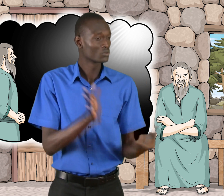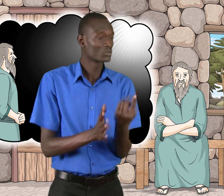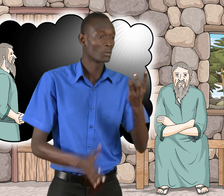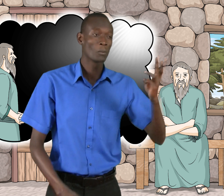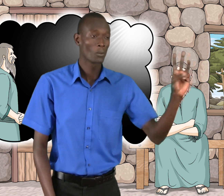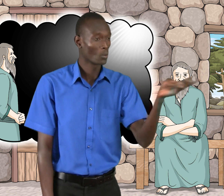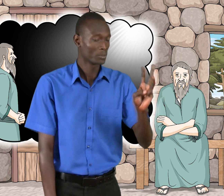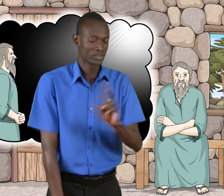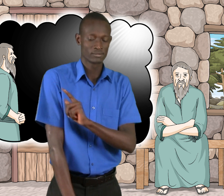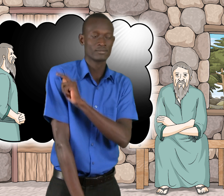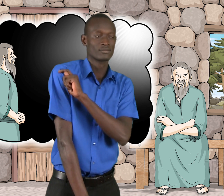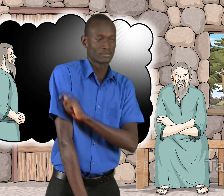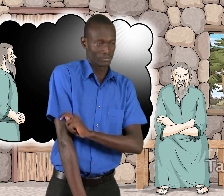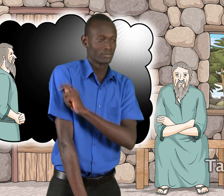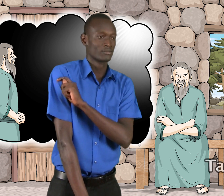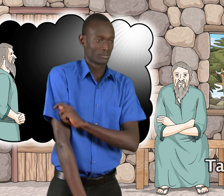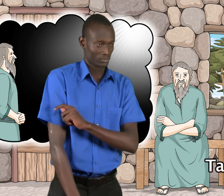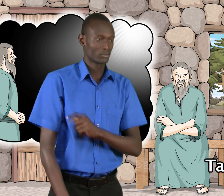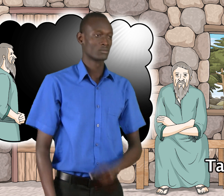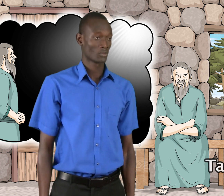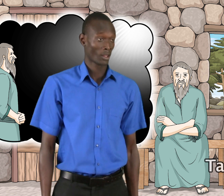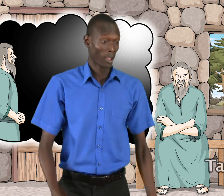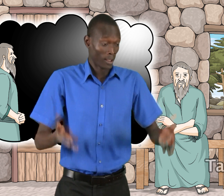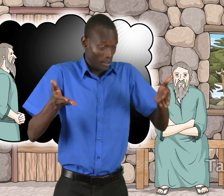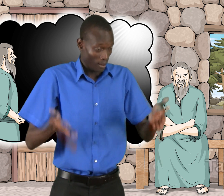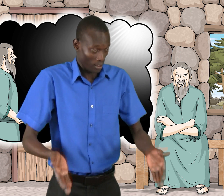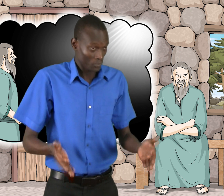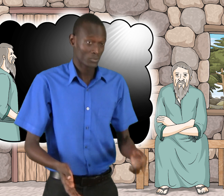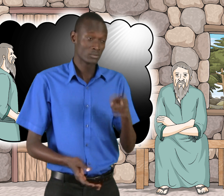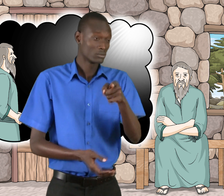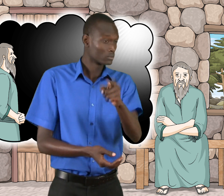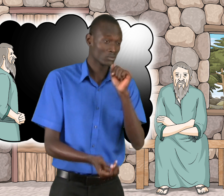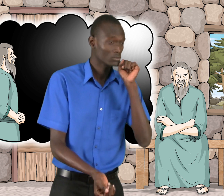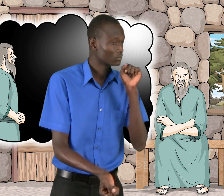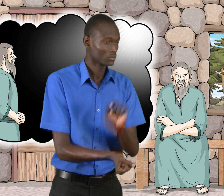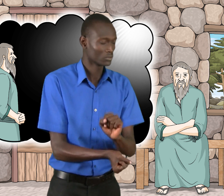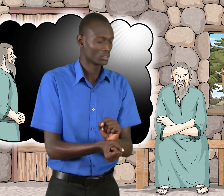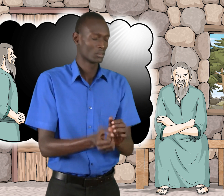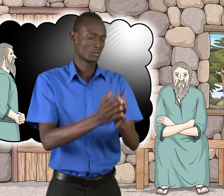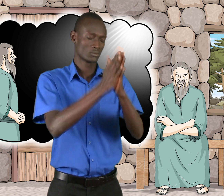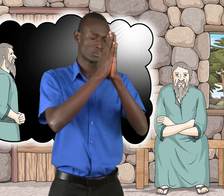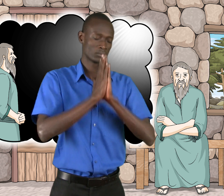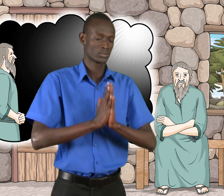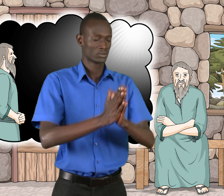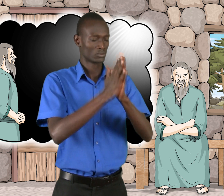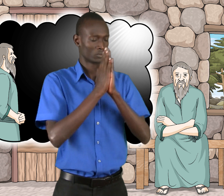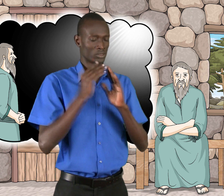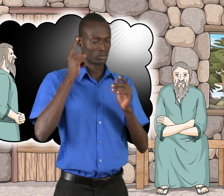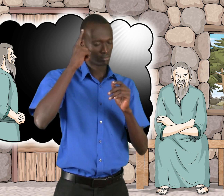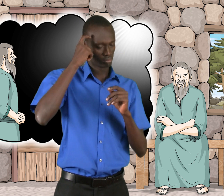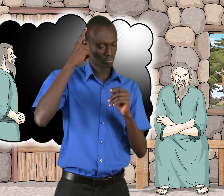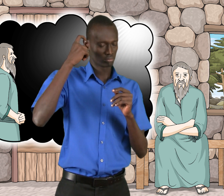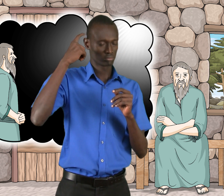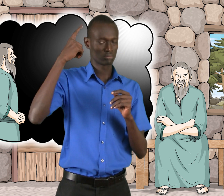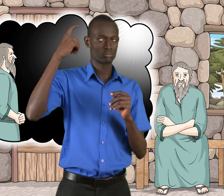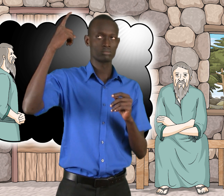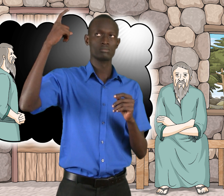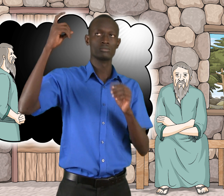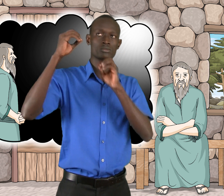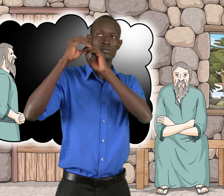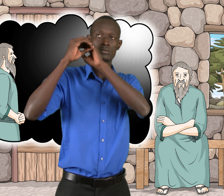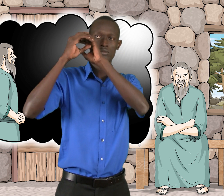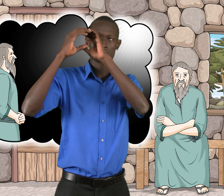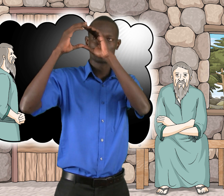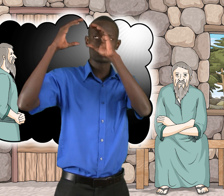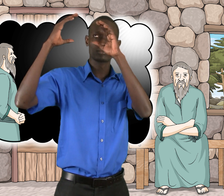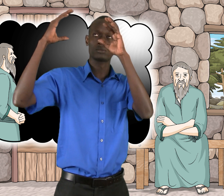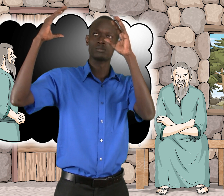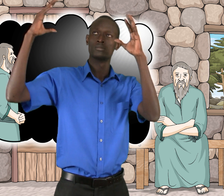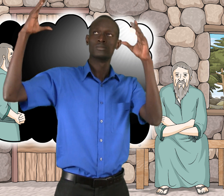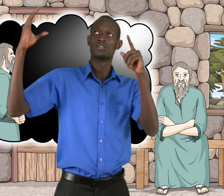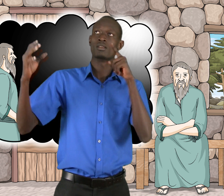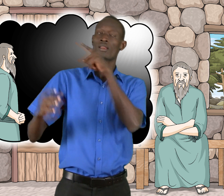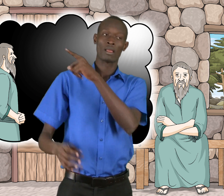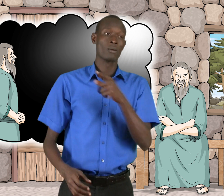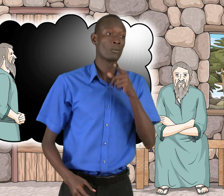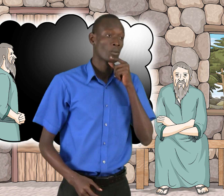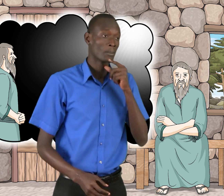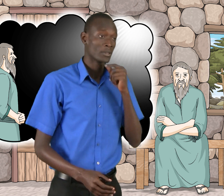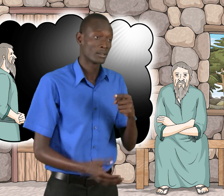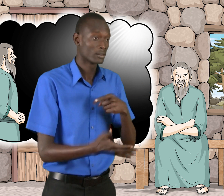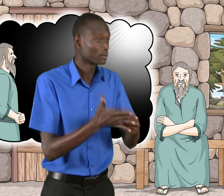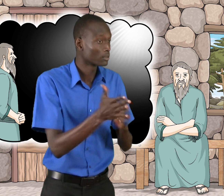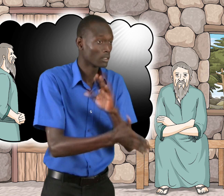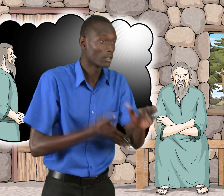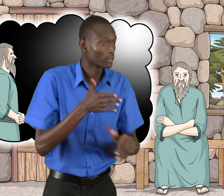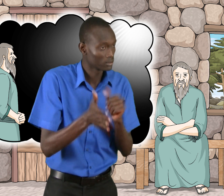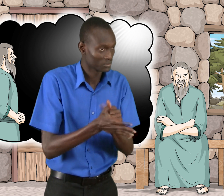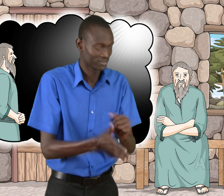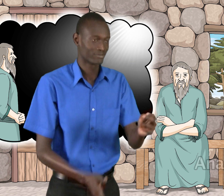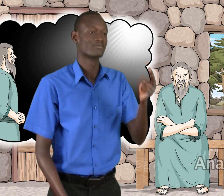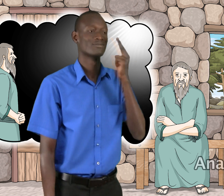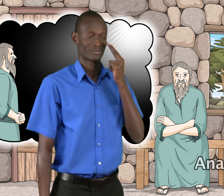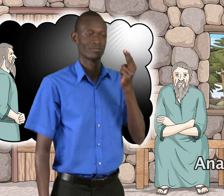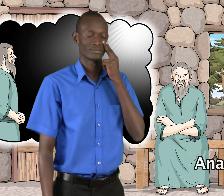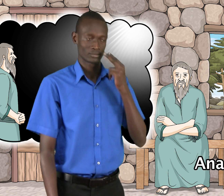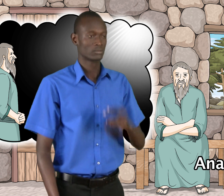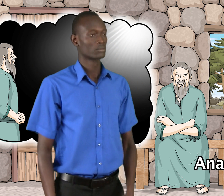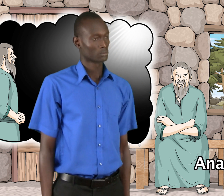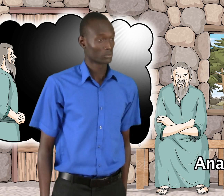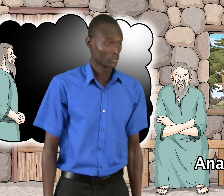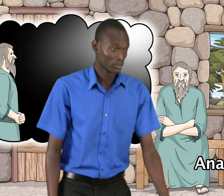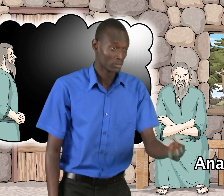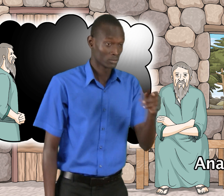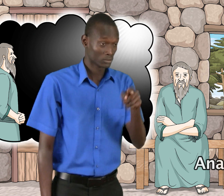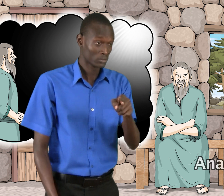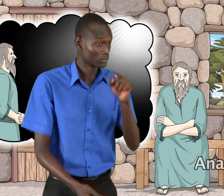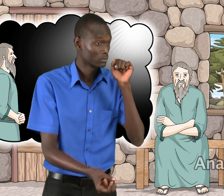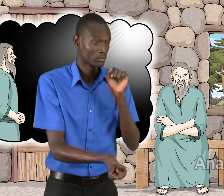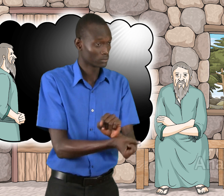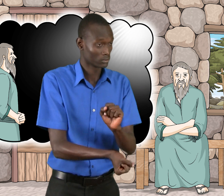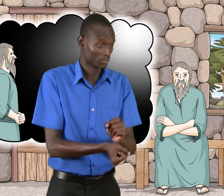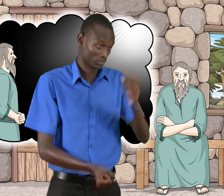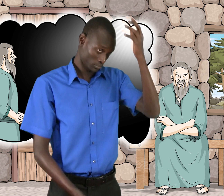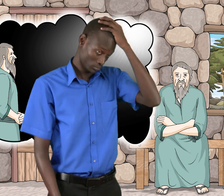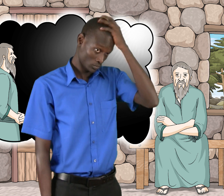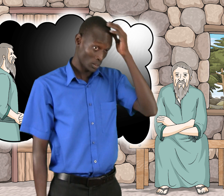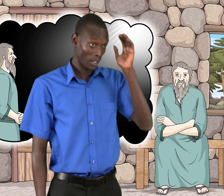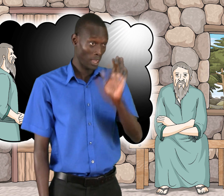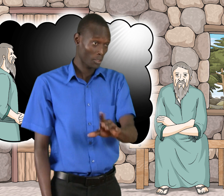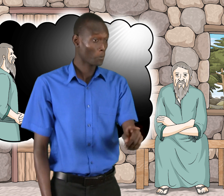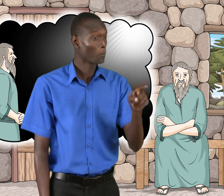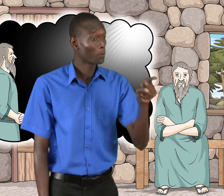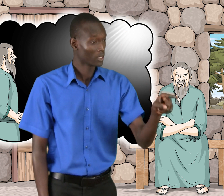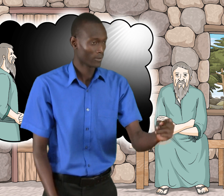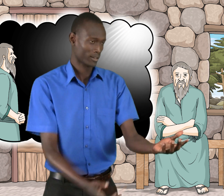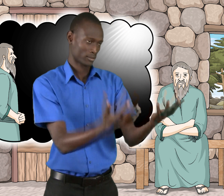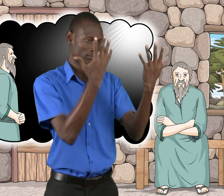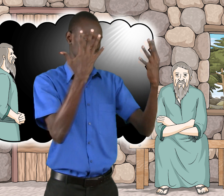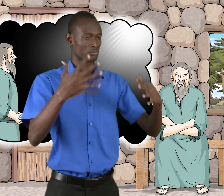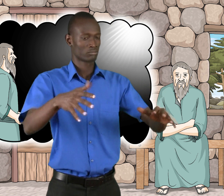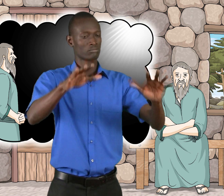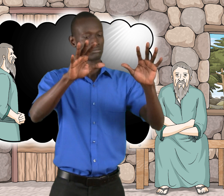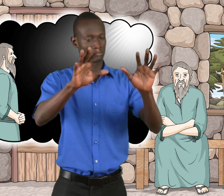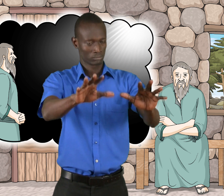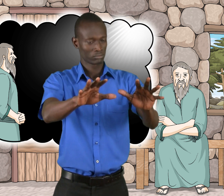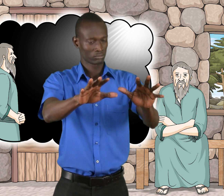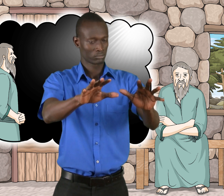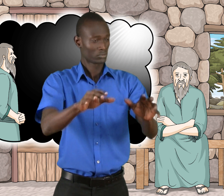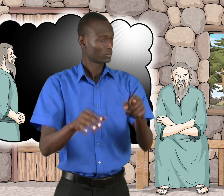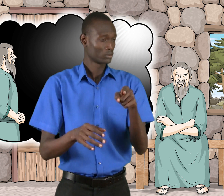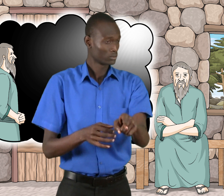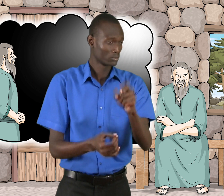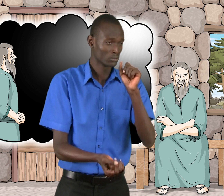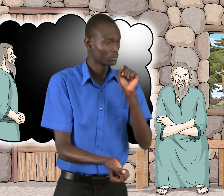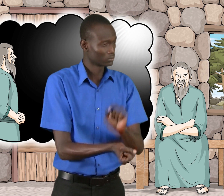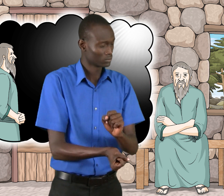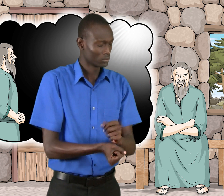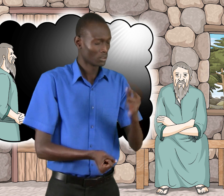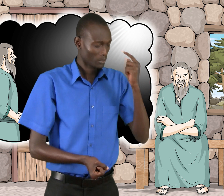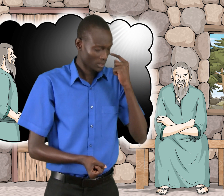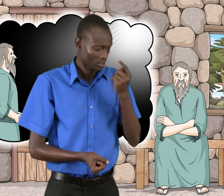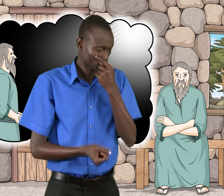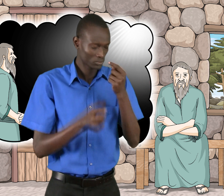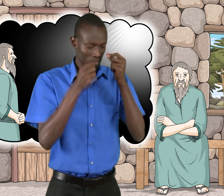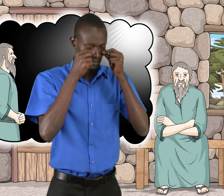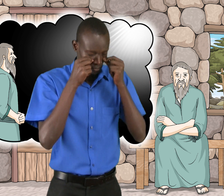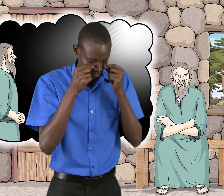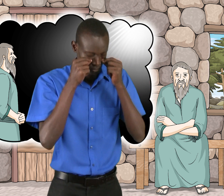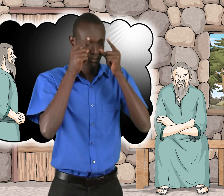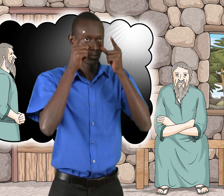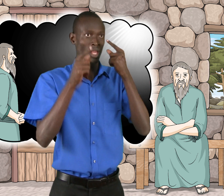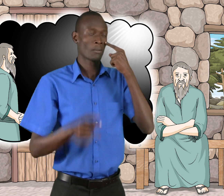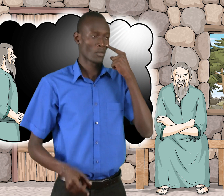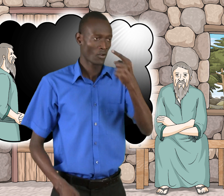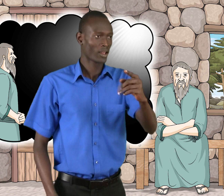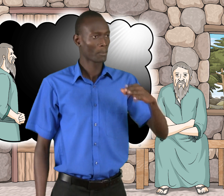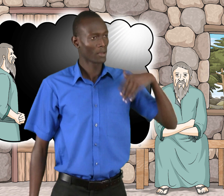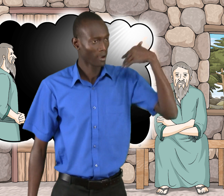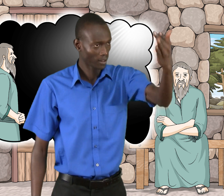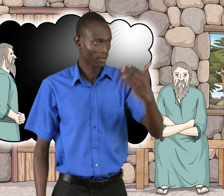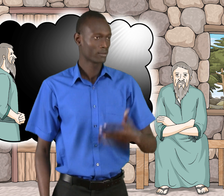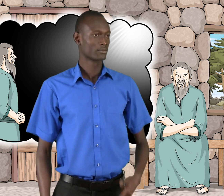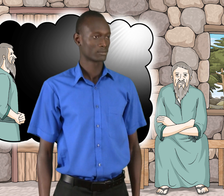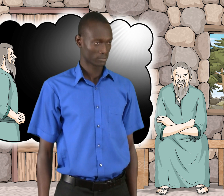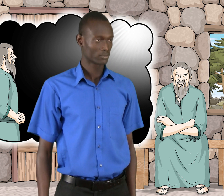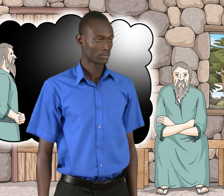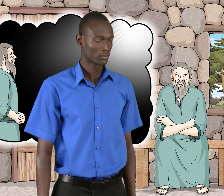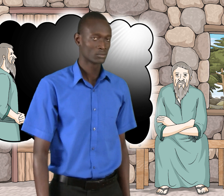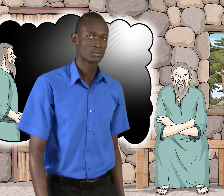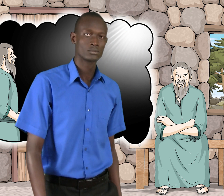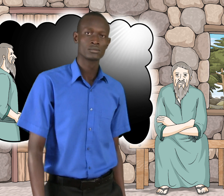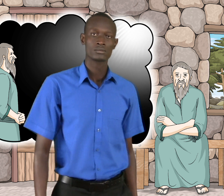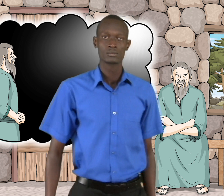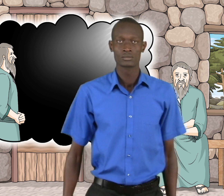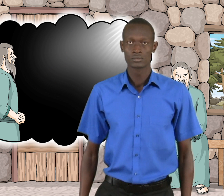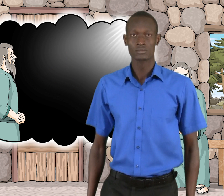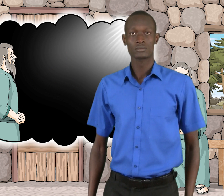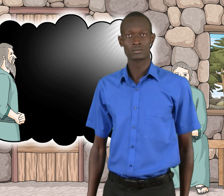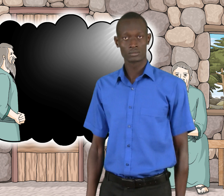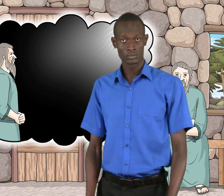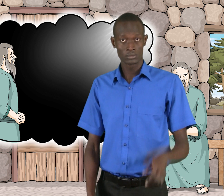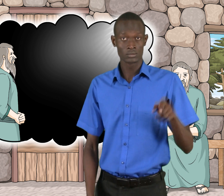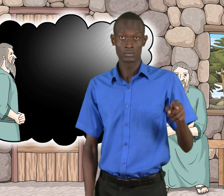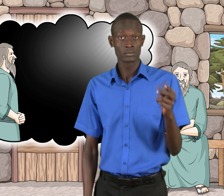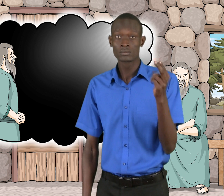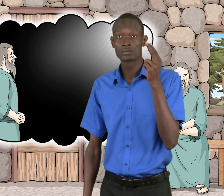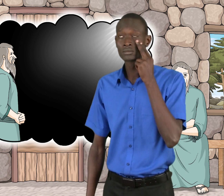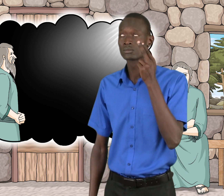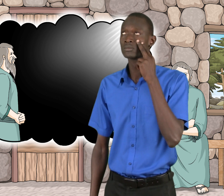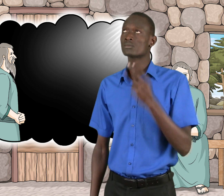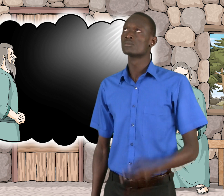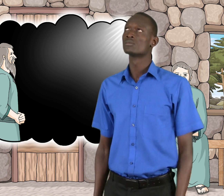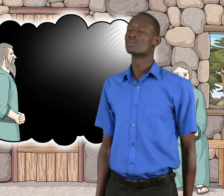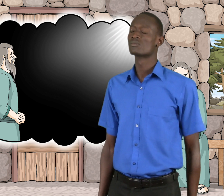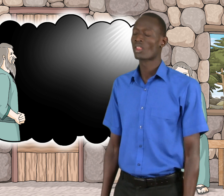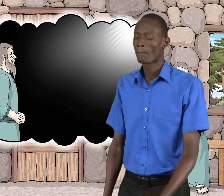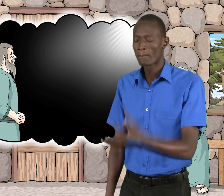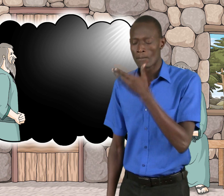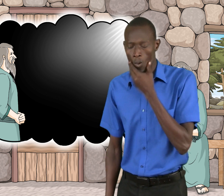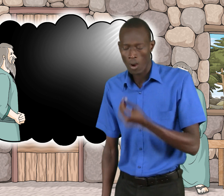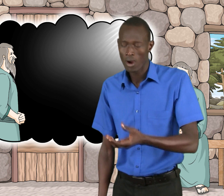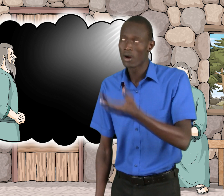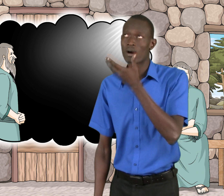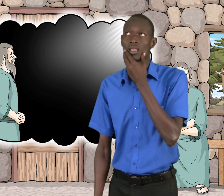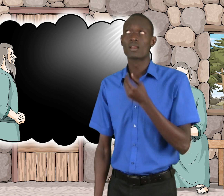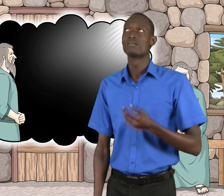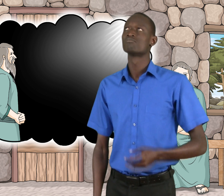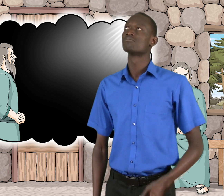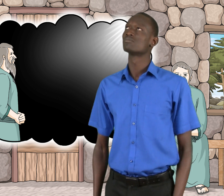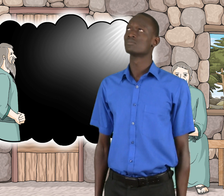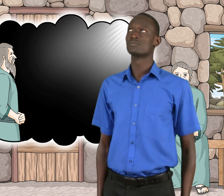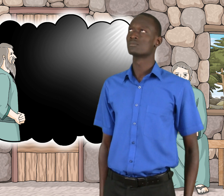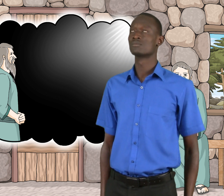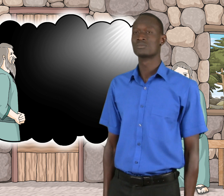In a vision he has seen a man named Ananias come and place his hands on him to restore his sight.”